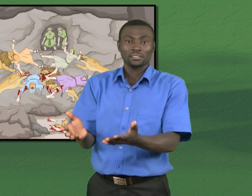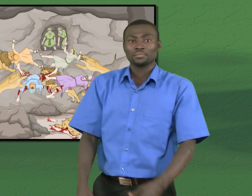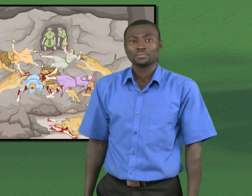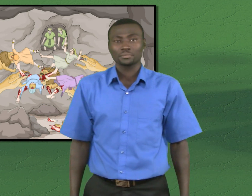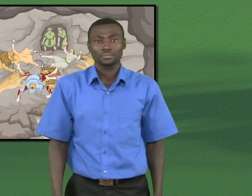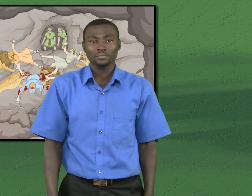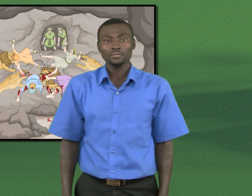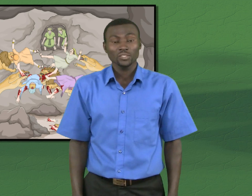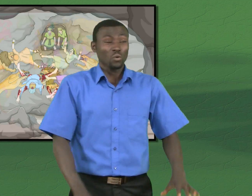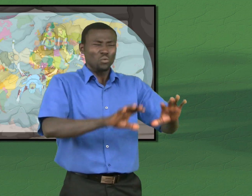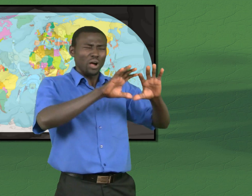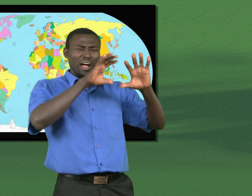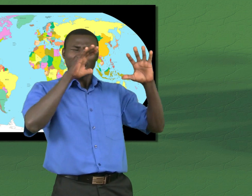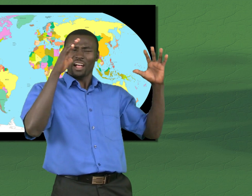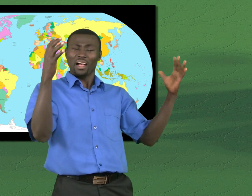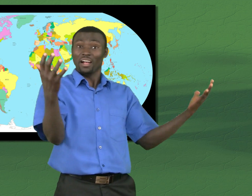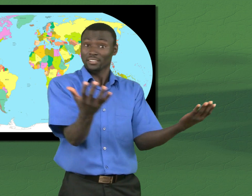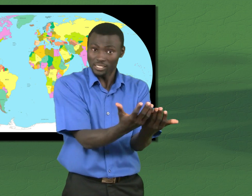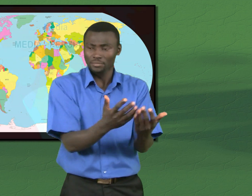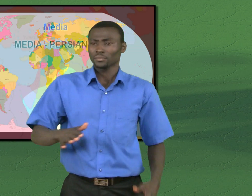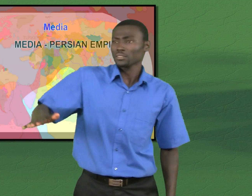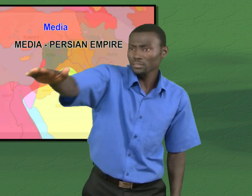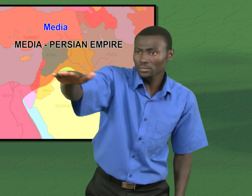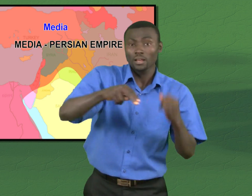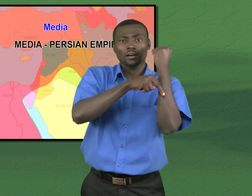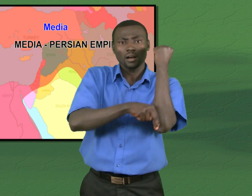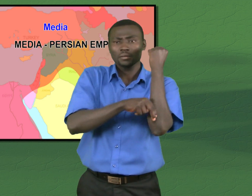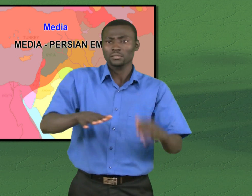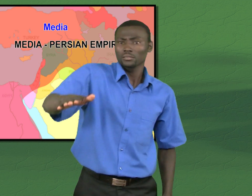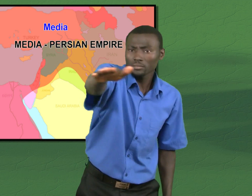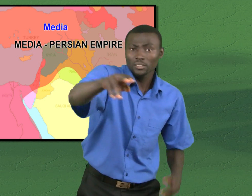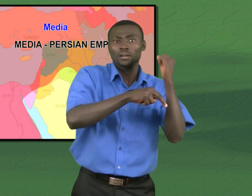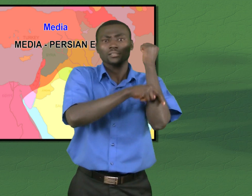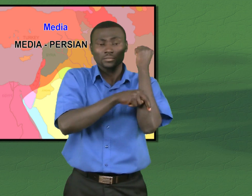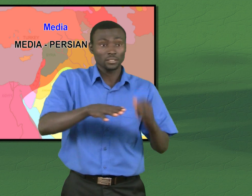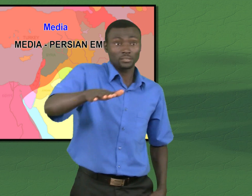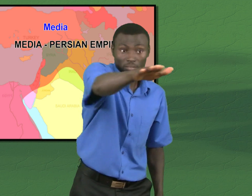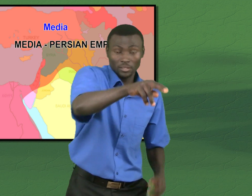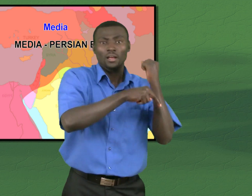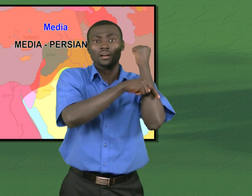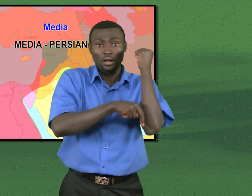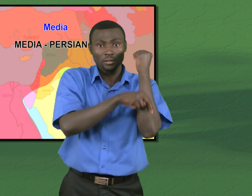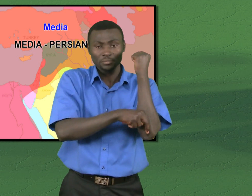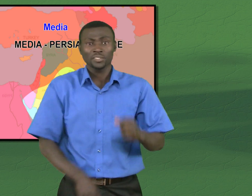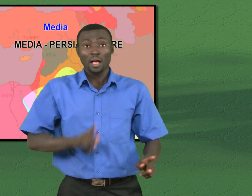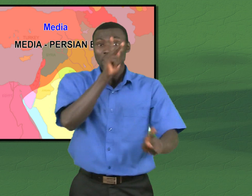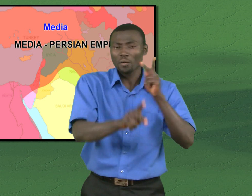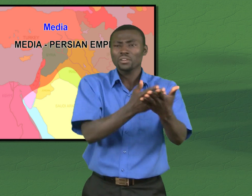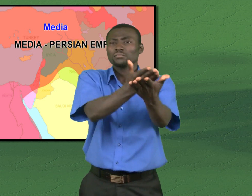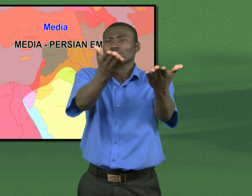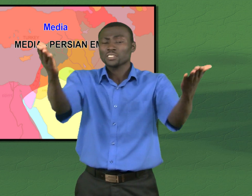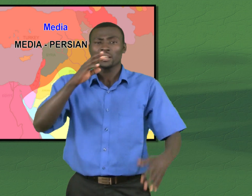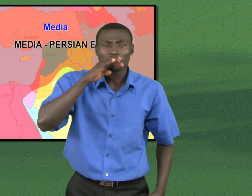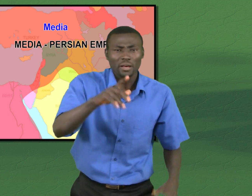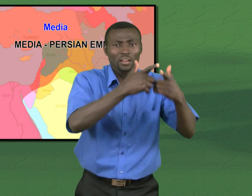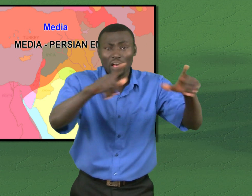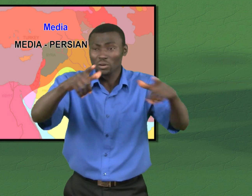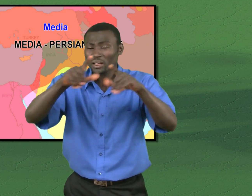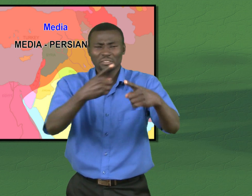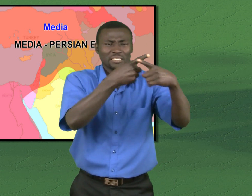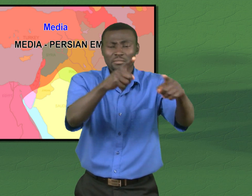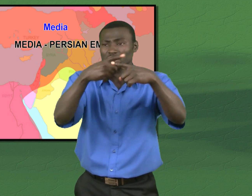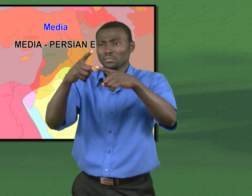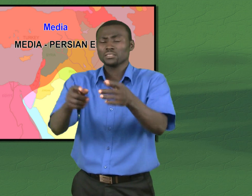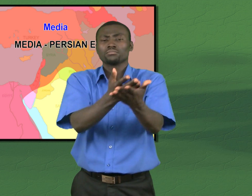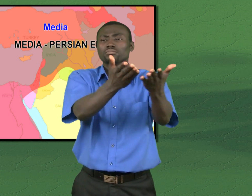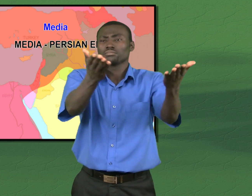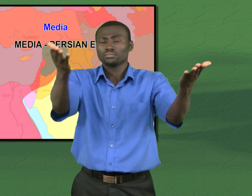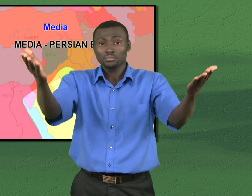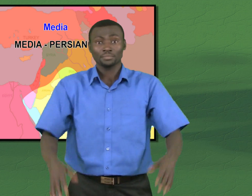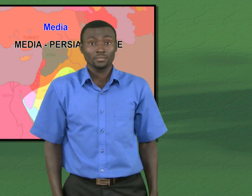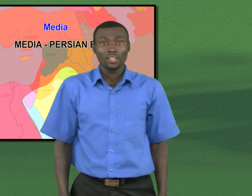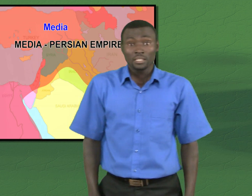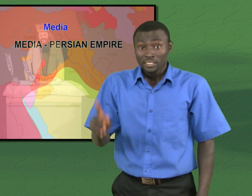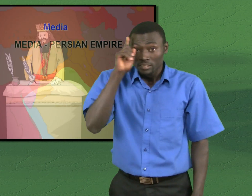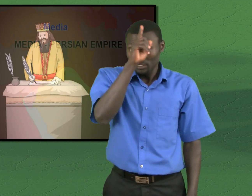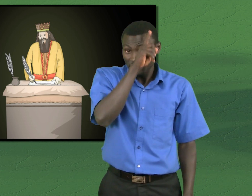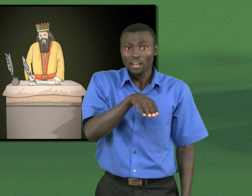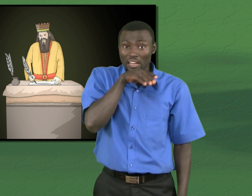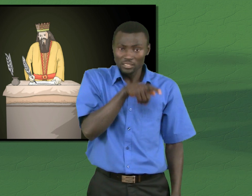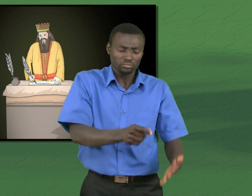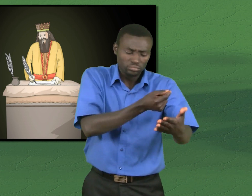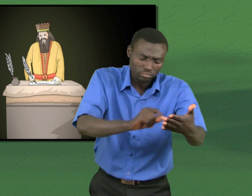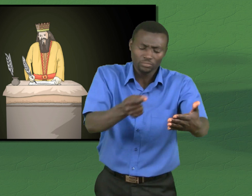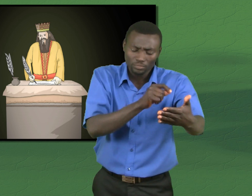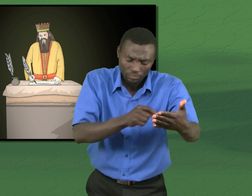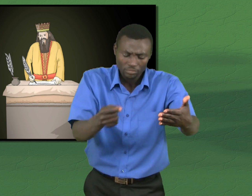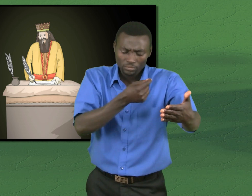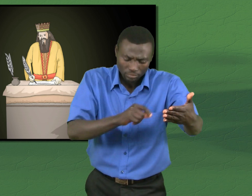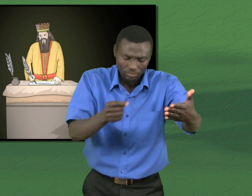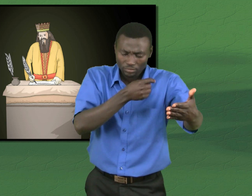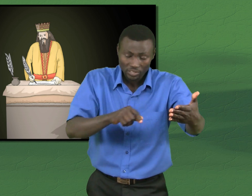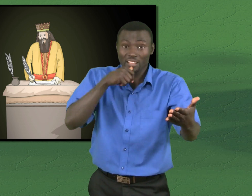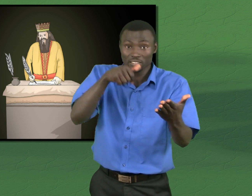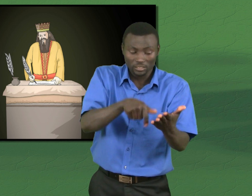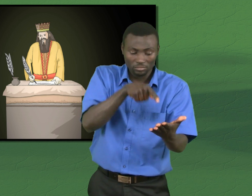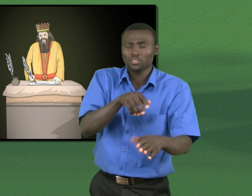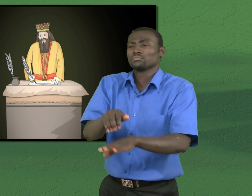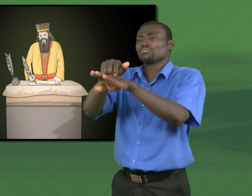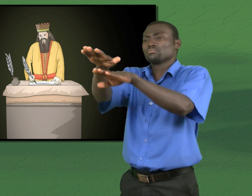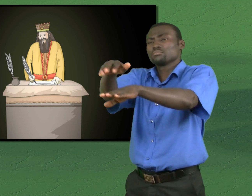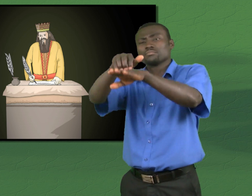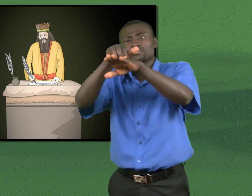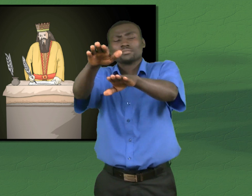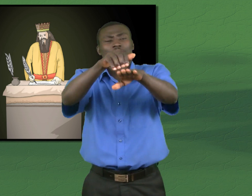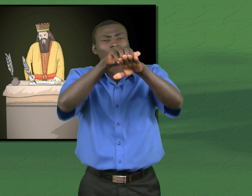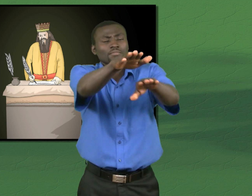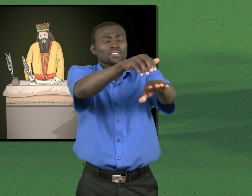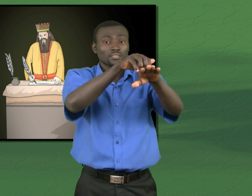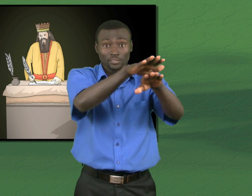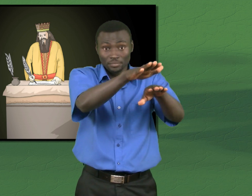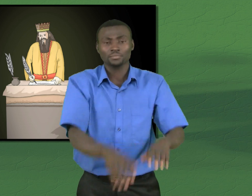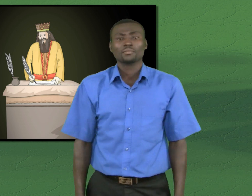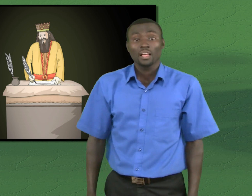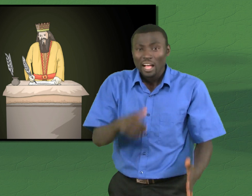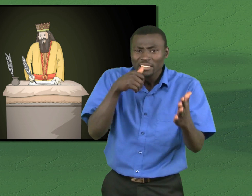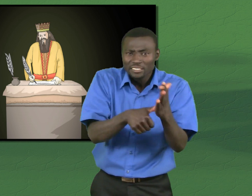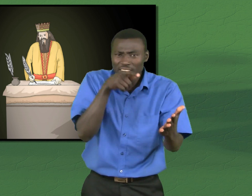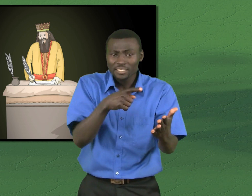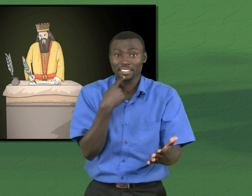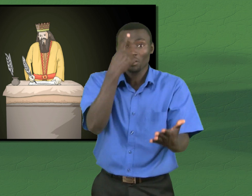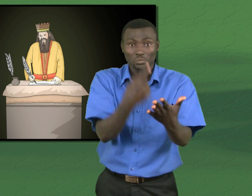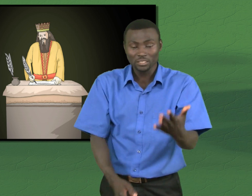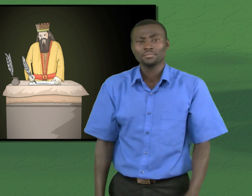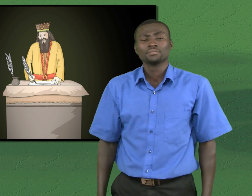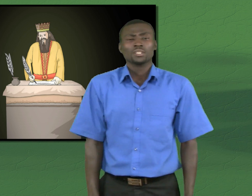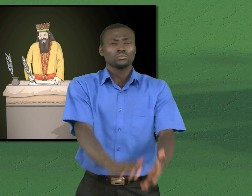Then King Darius wrote to the people of every nation and language throughout the land: “May your prosperity abound.